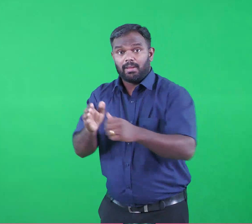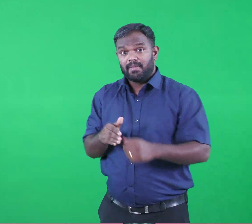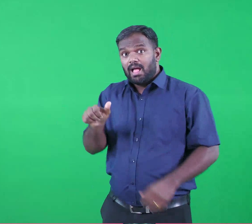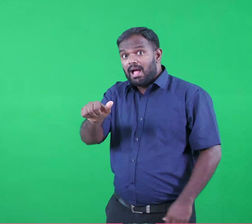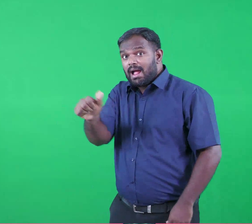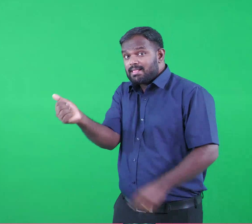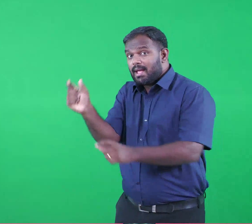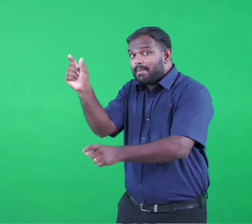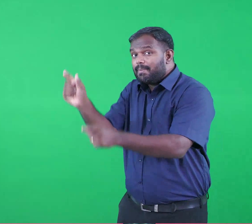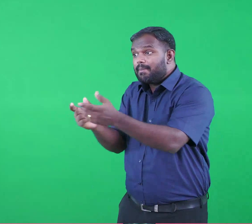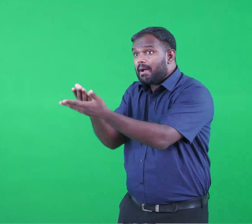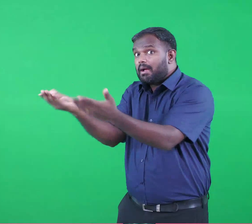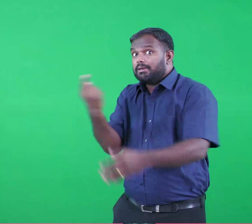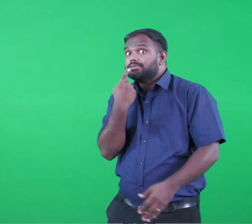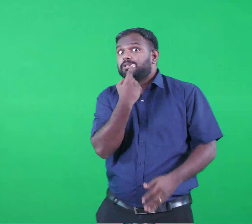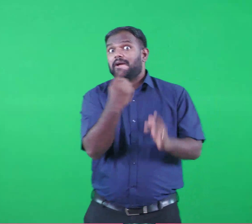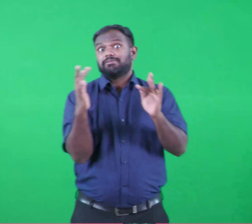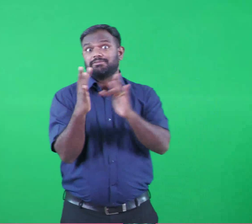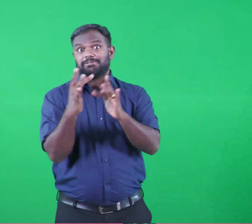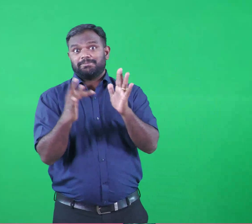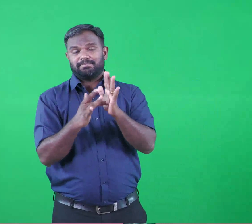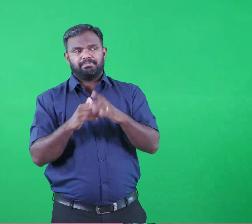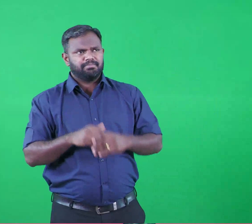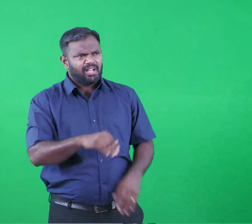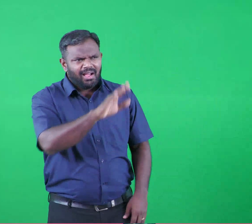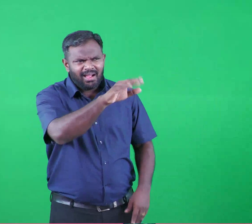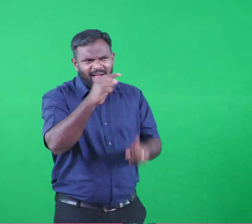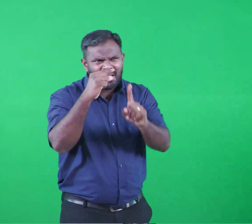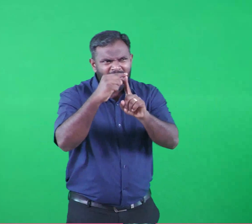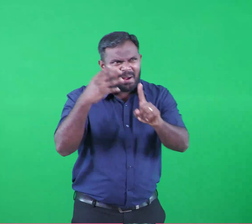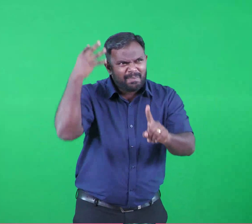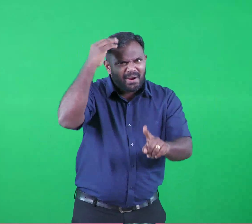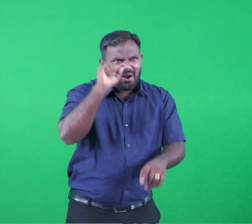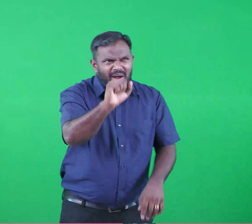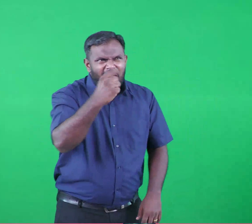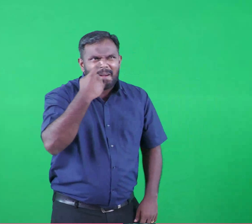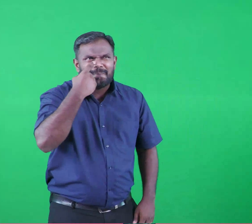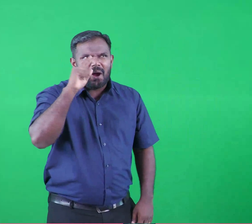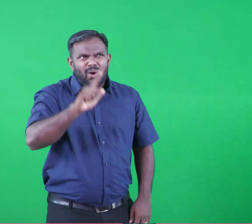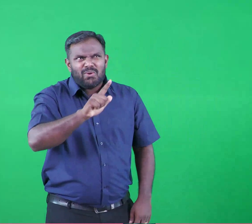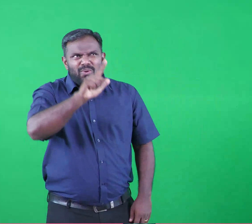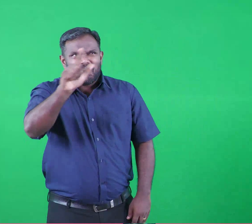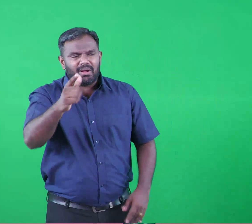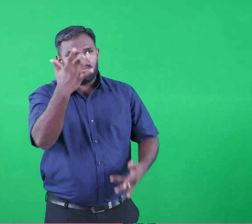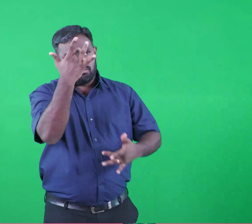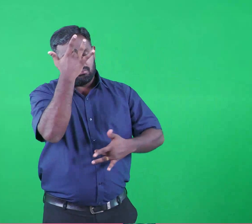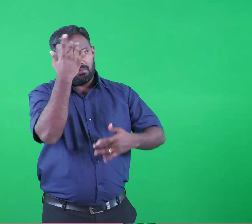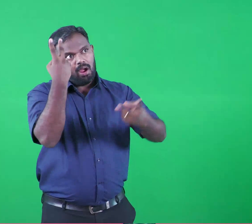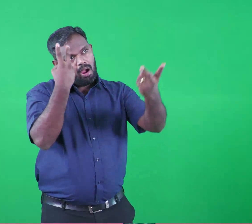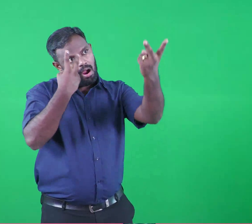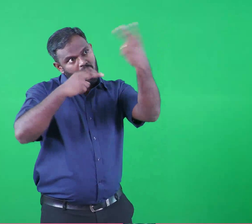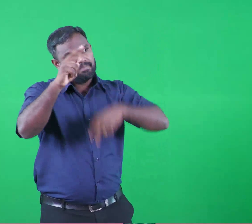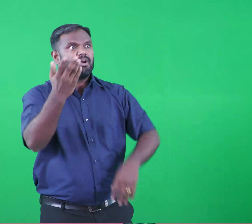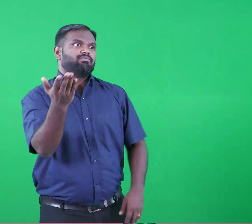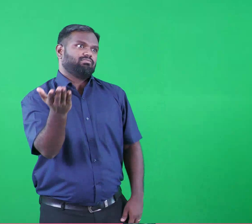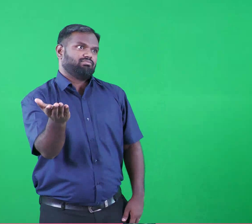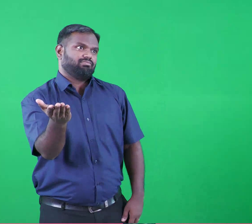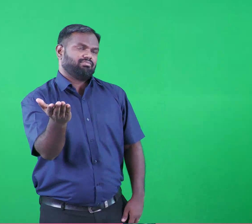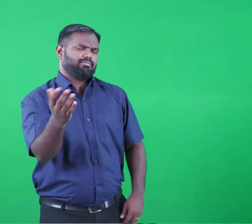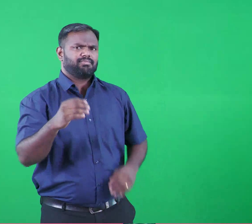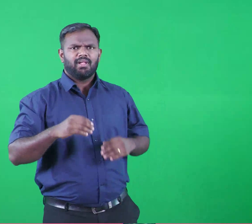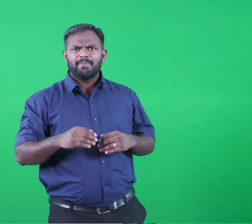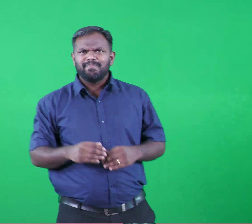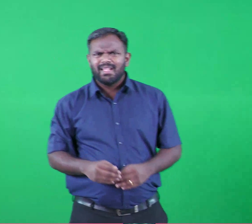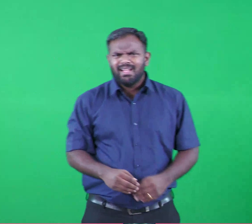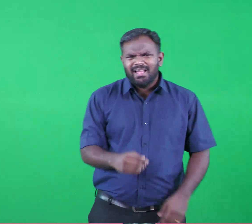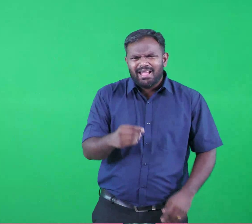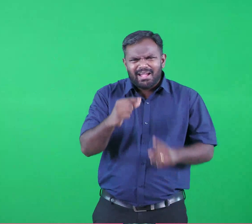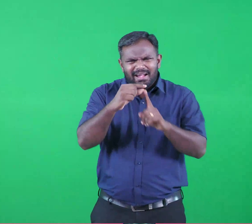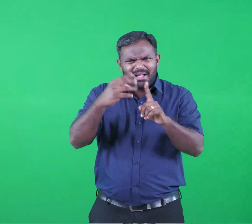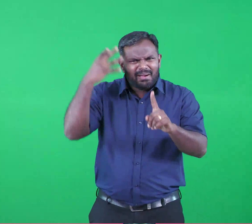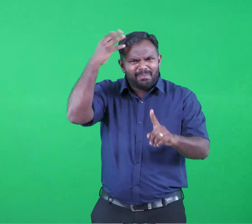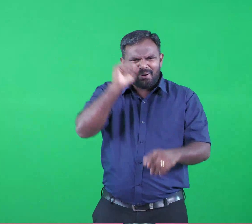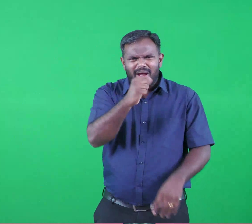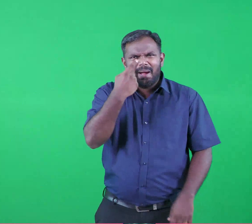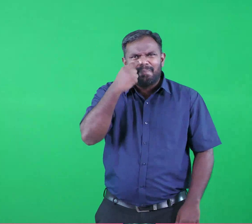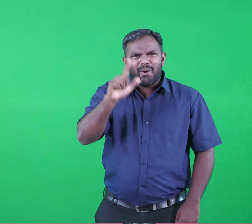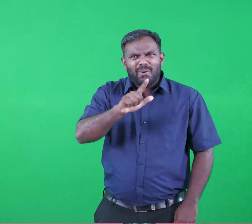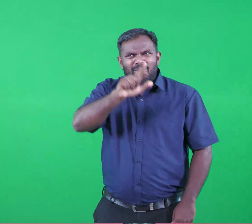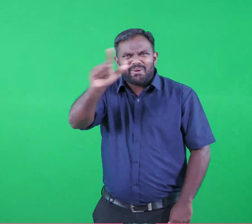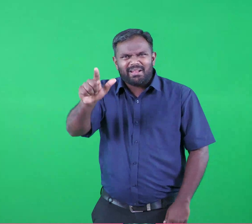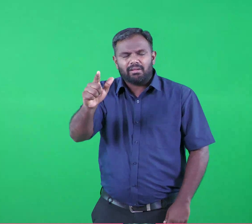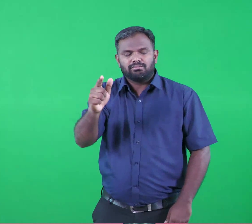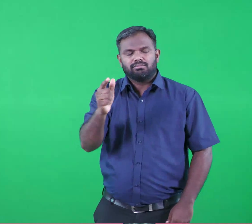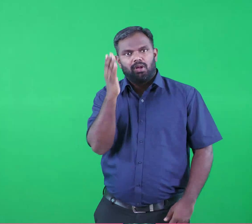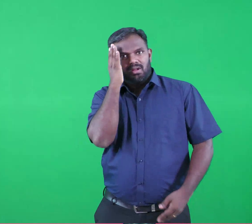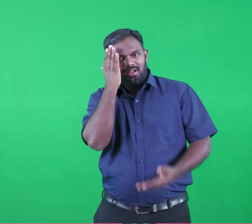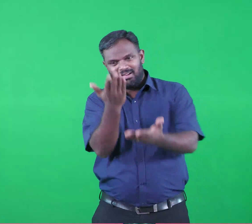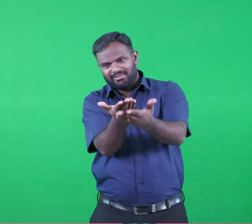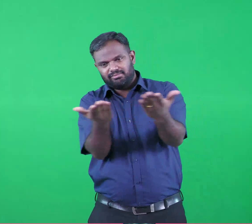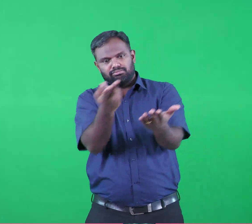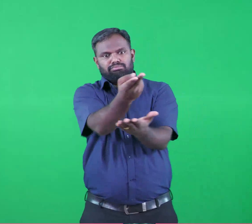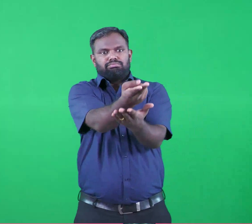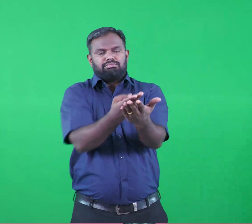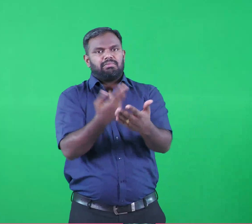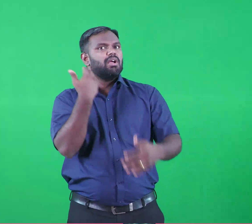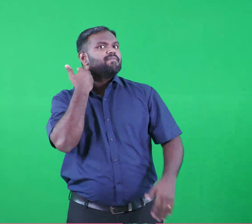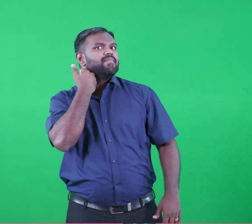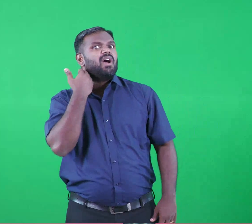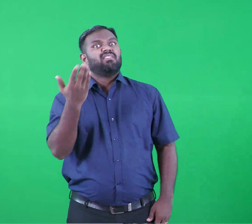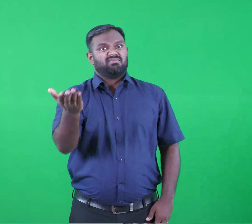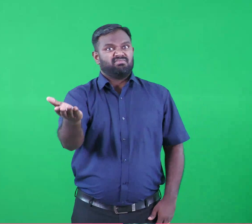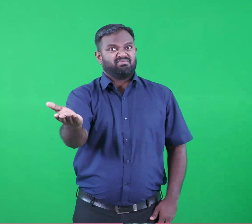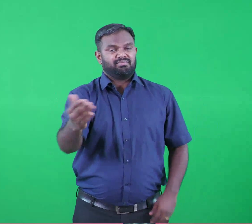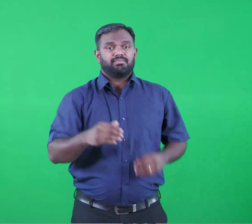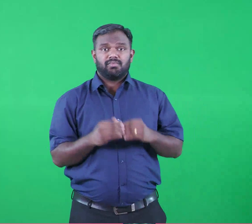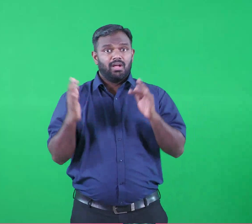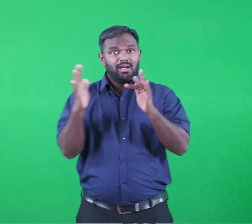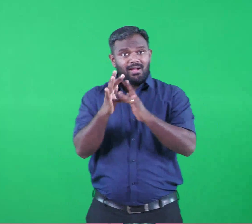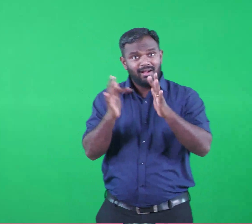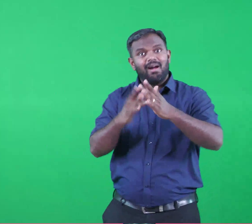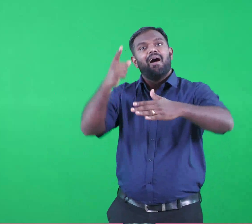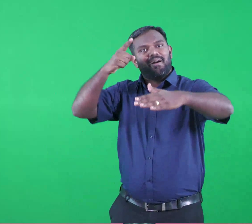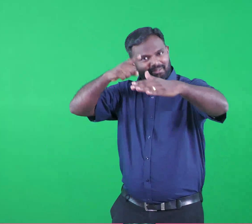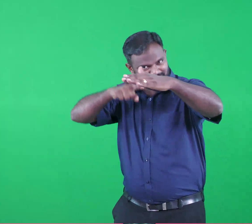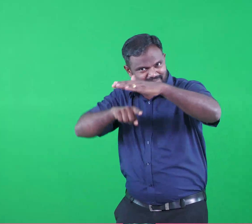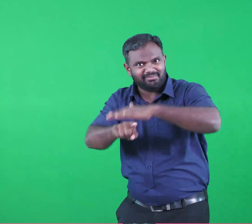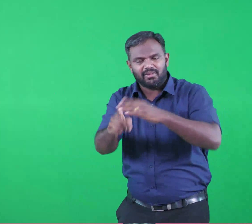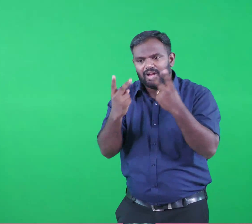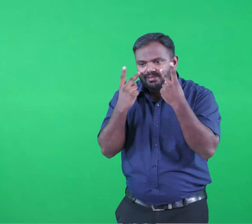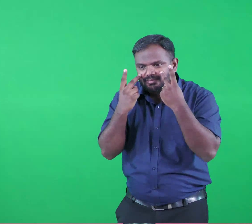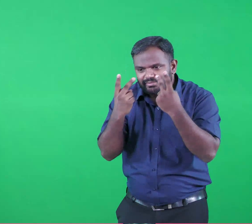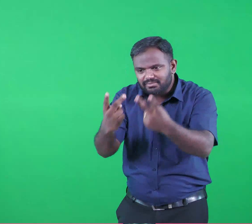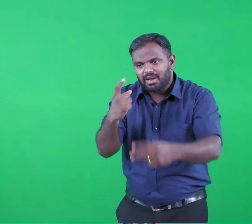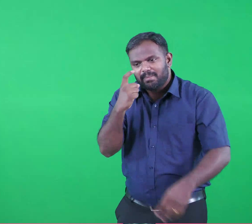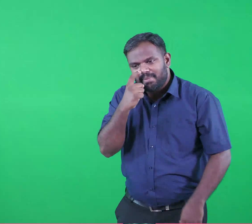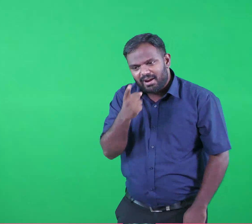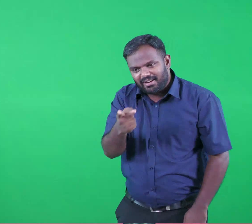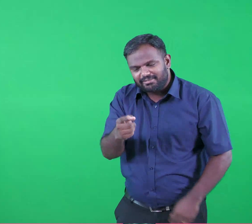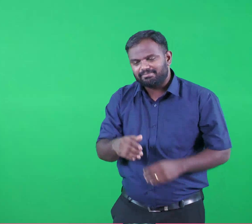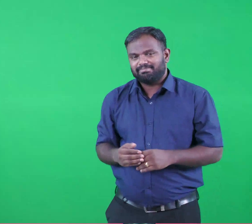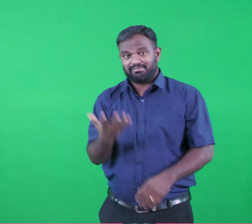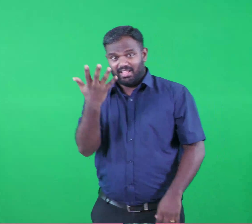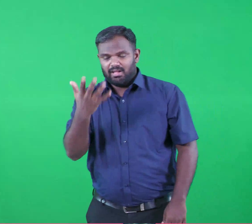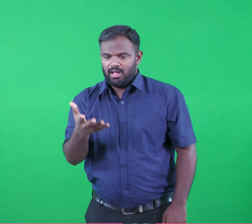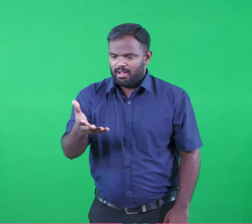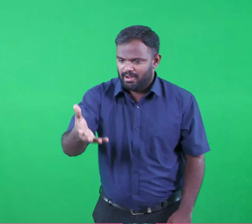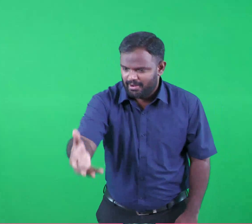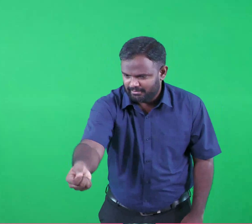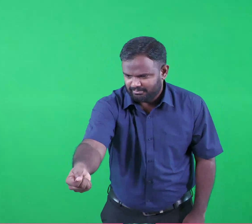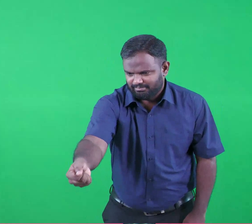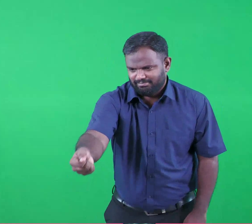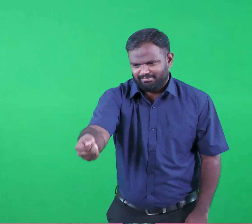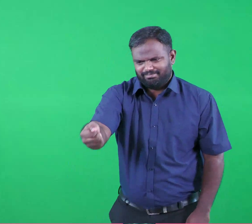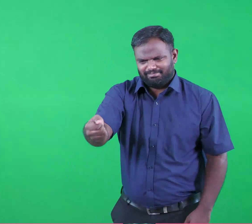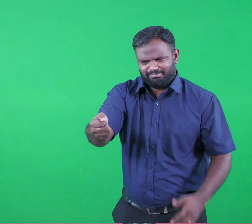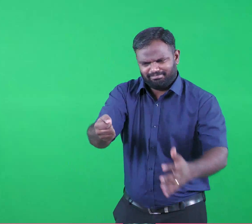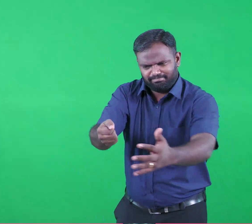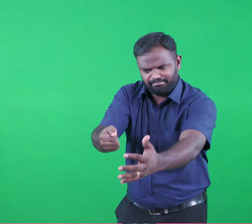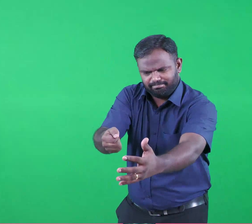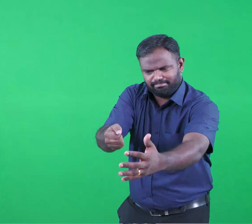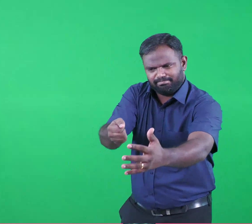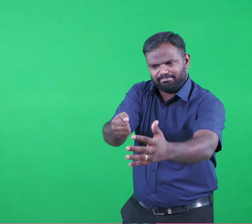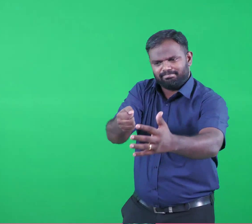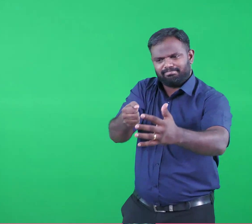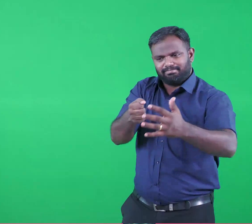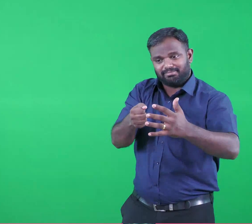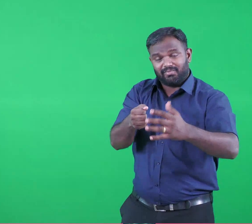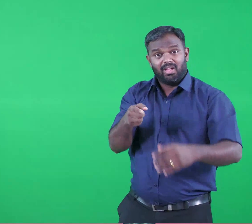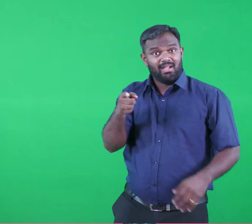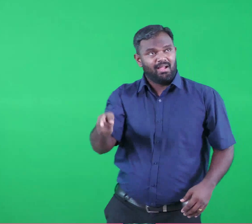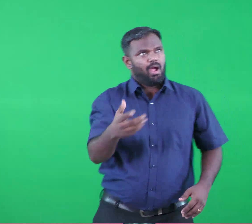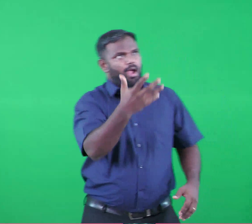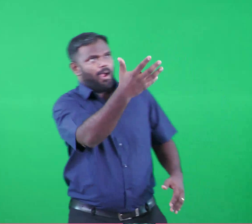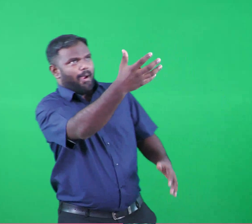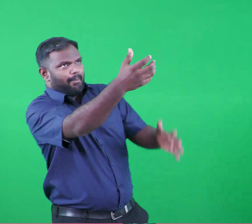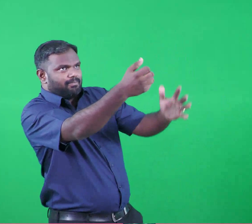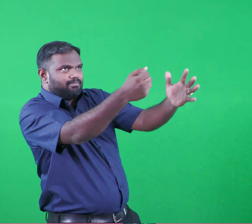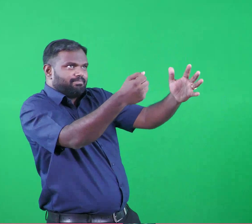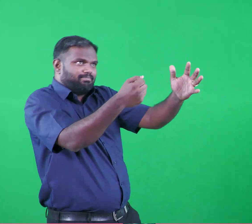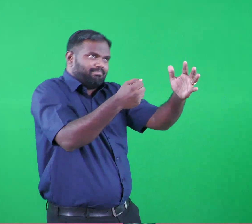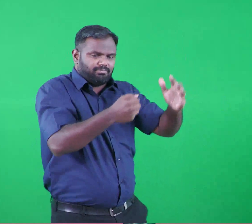Simon's mother-in-law was sick in bed with a fever, and they promptly told Jesus about her.